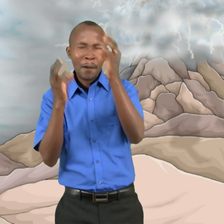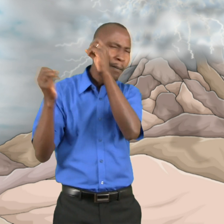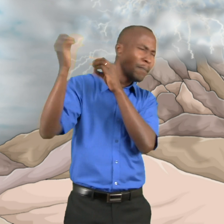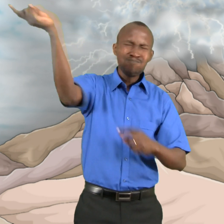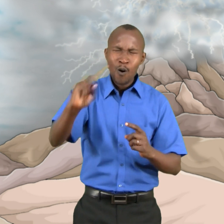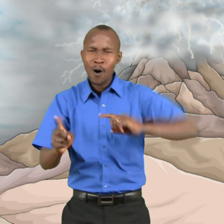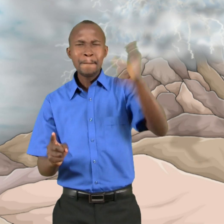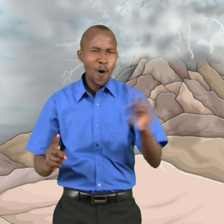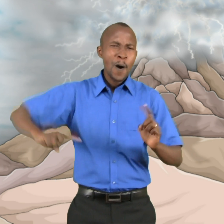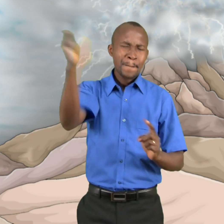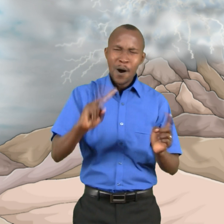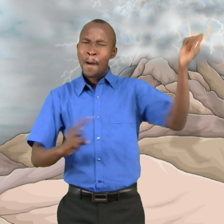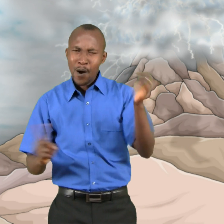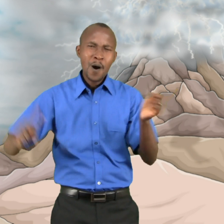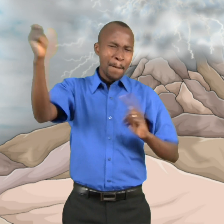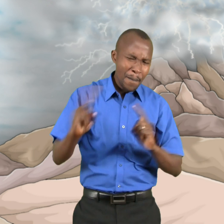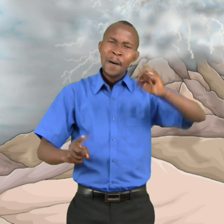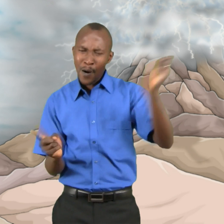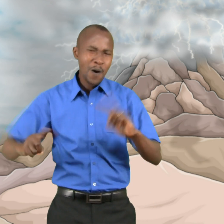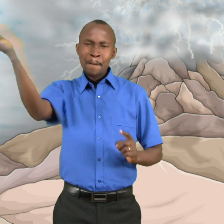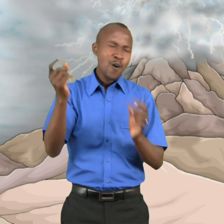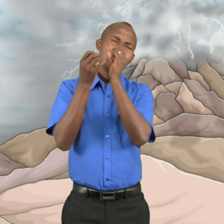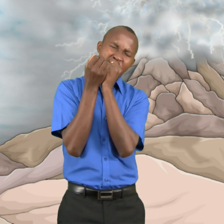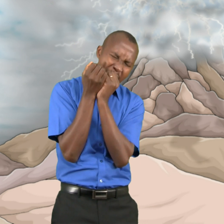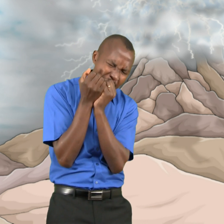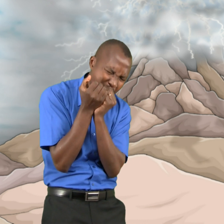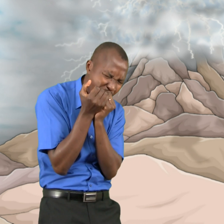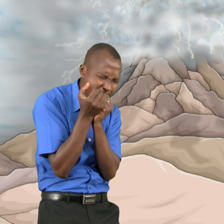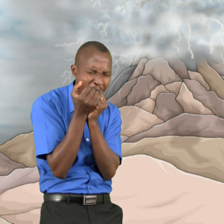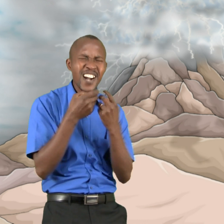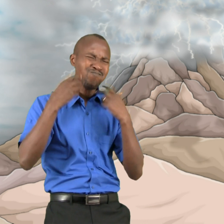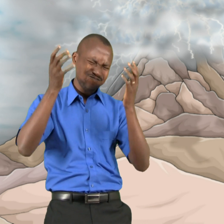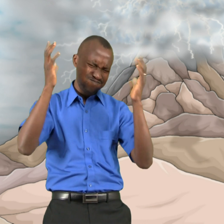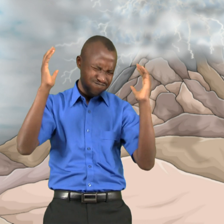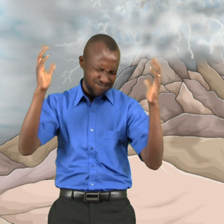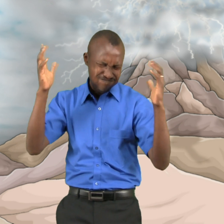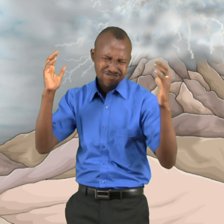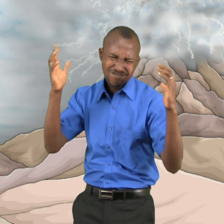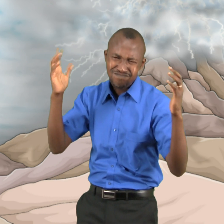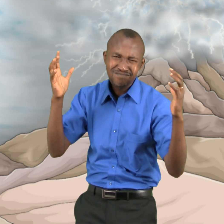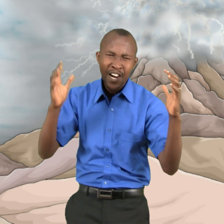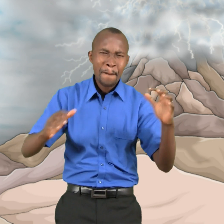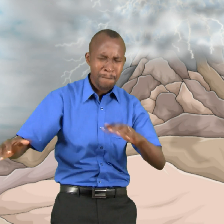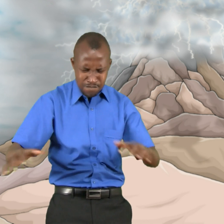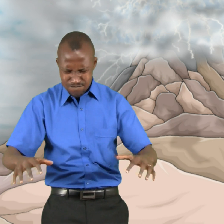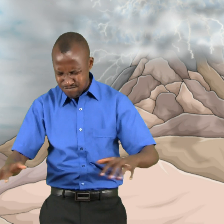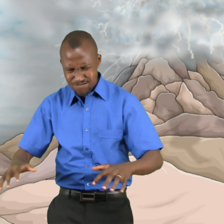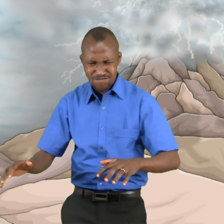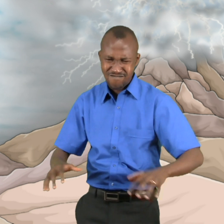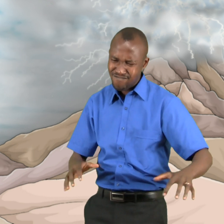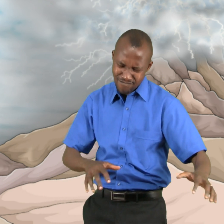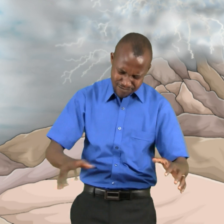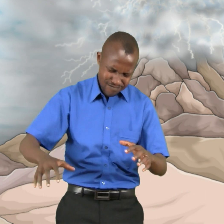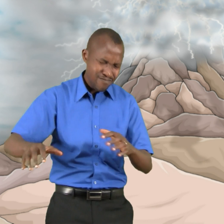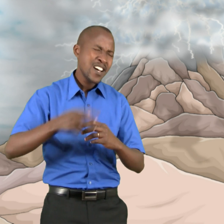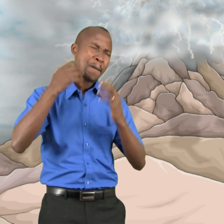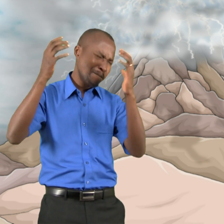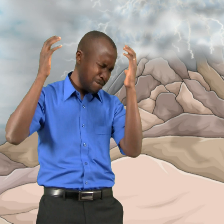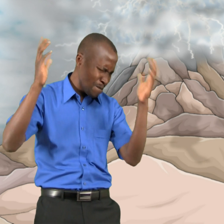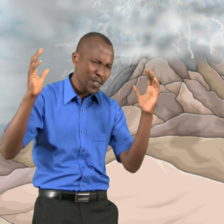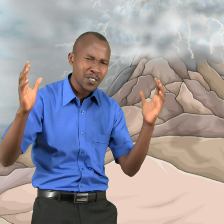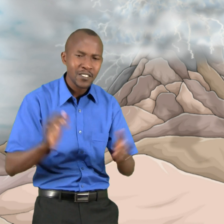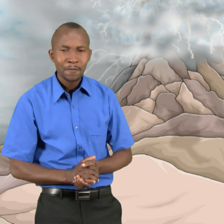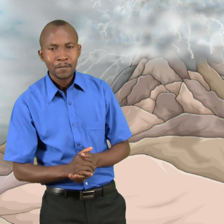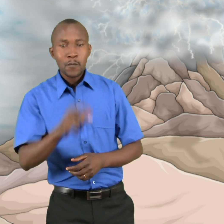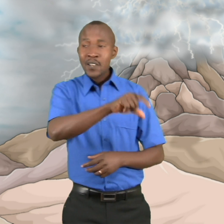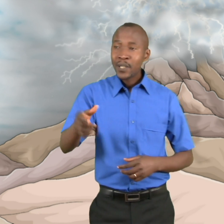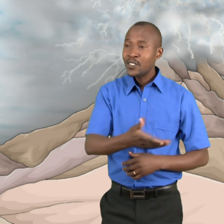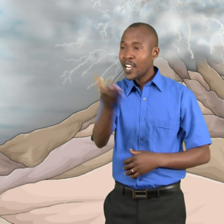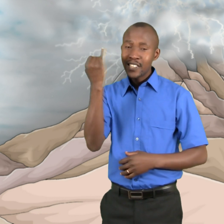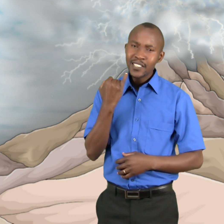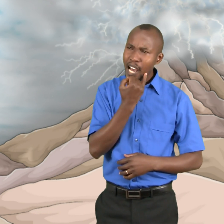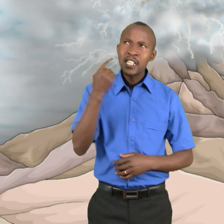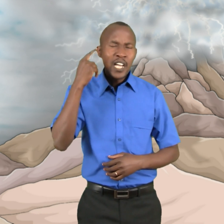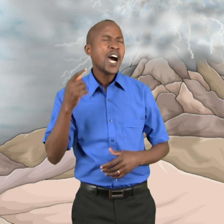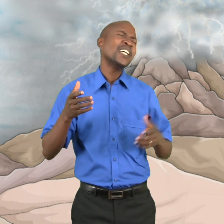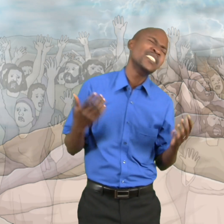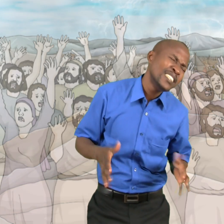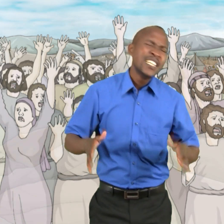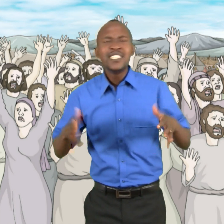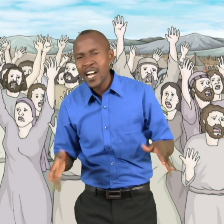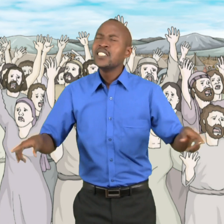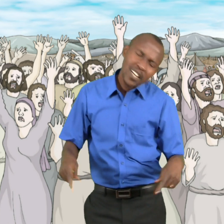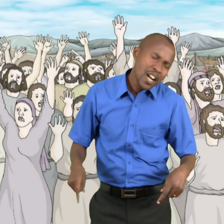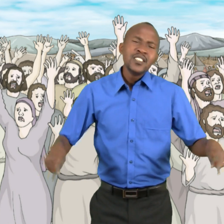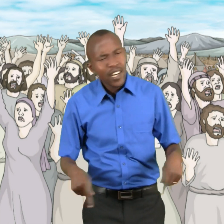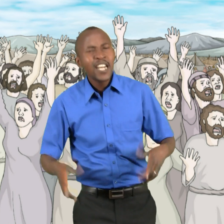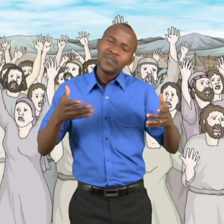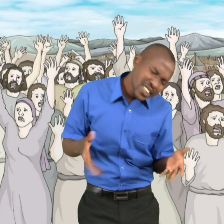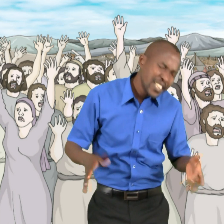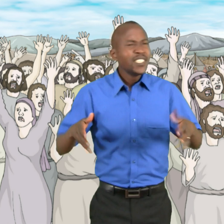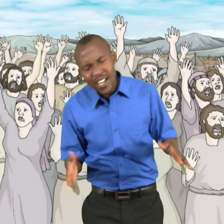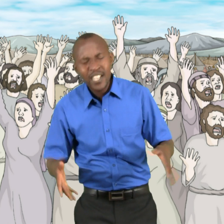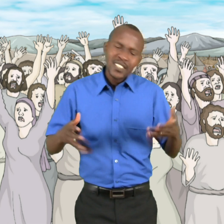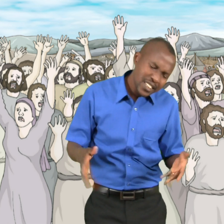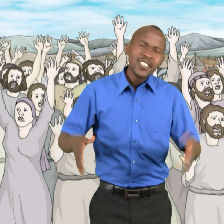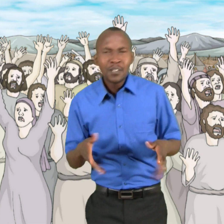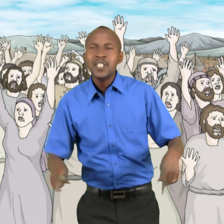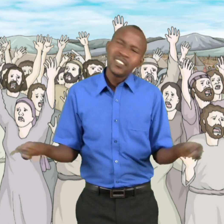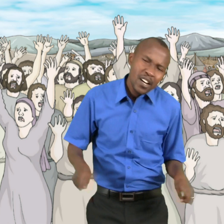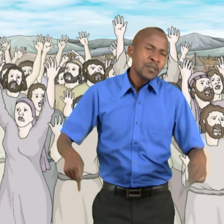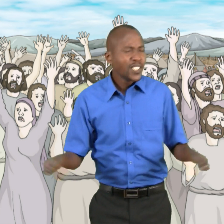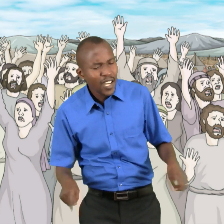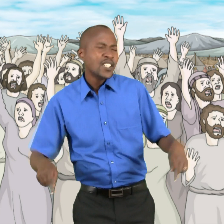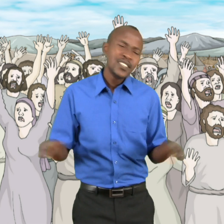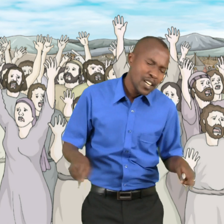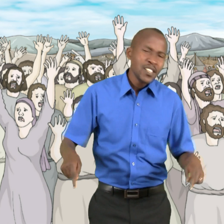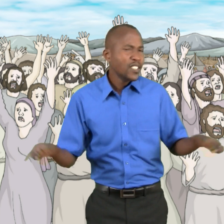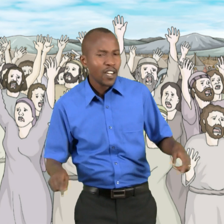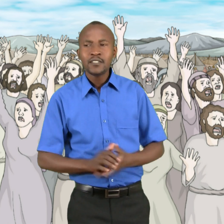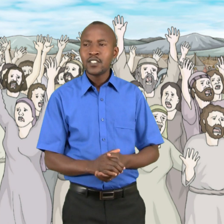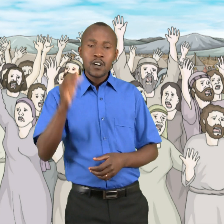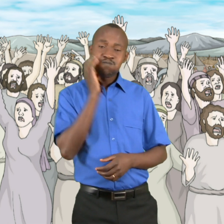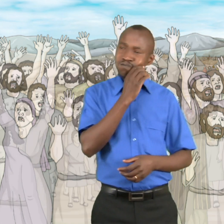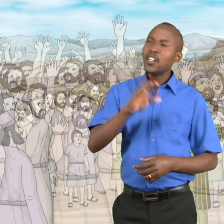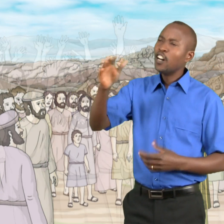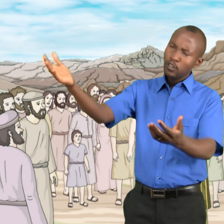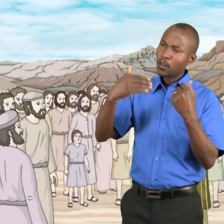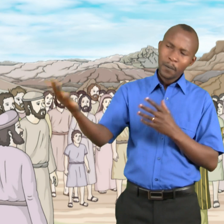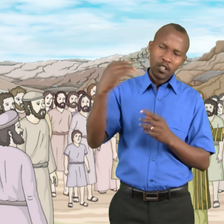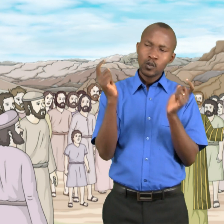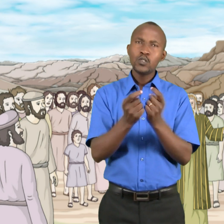A thick cloud was upon the mountain, and a very loud blast of the ram’s horn went out, so that all the people in the camp trembled.